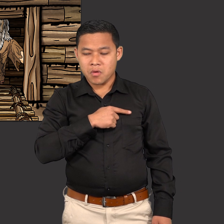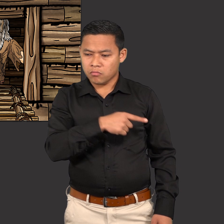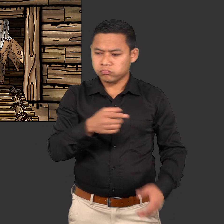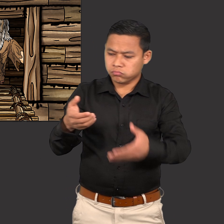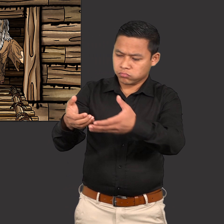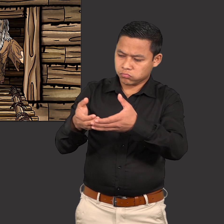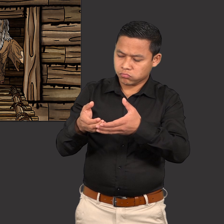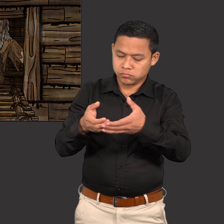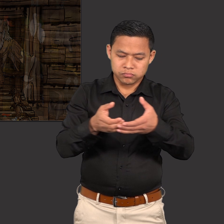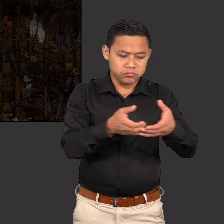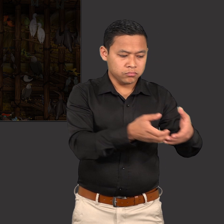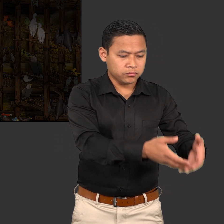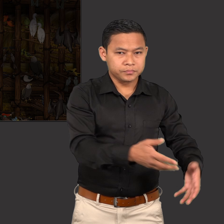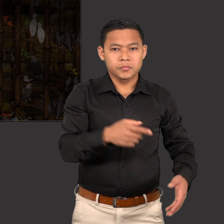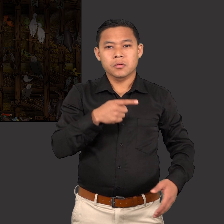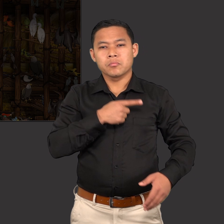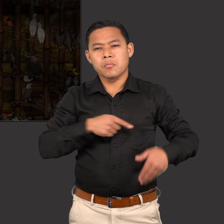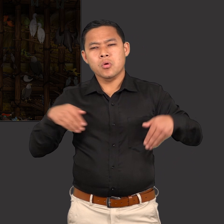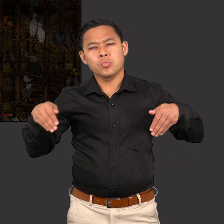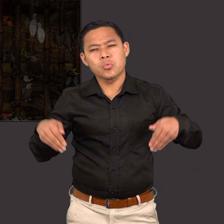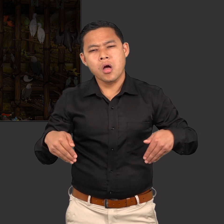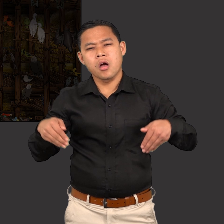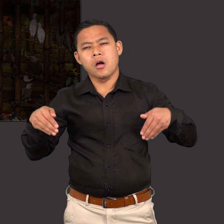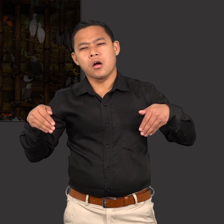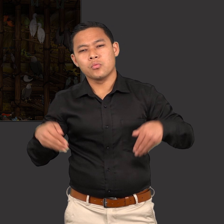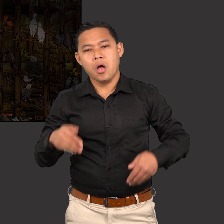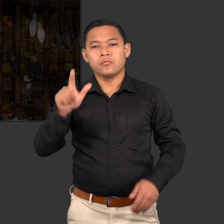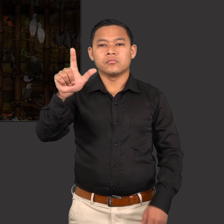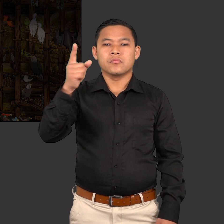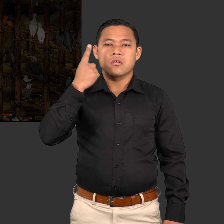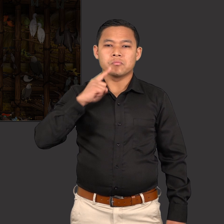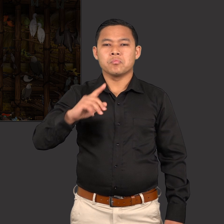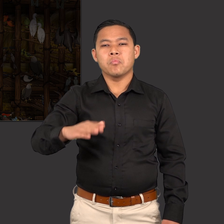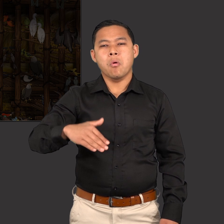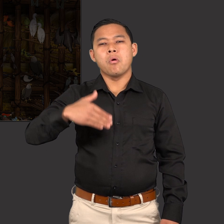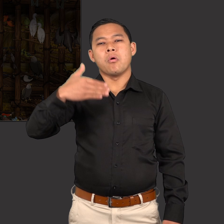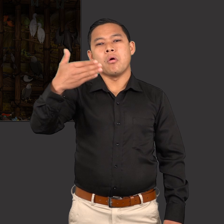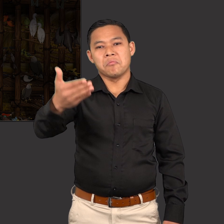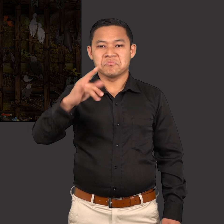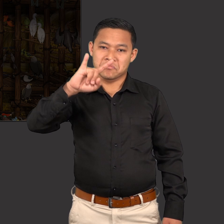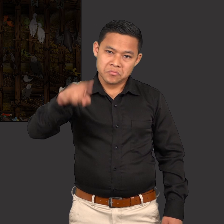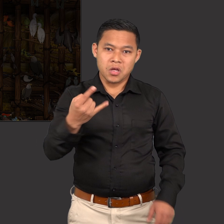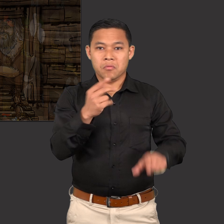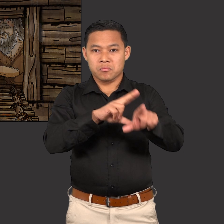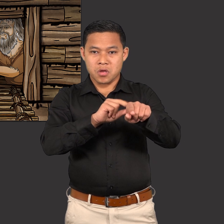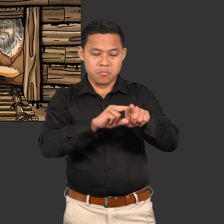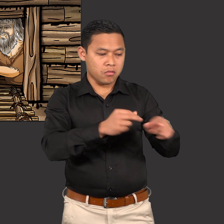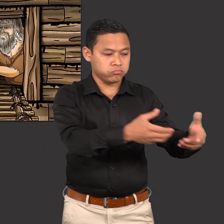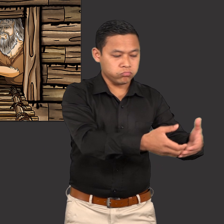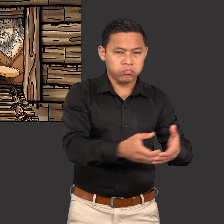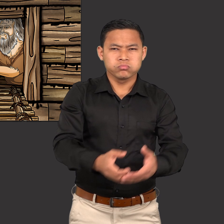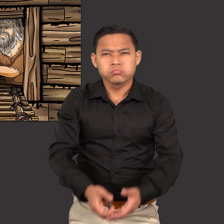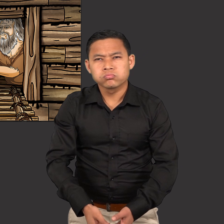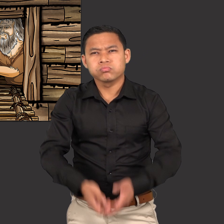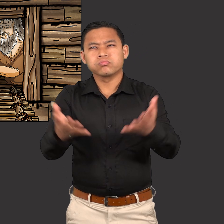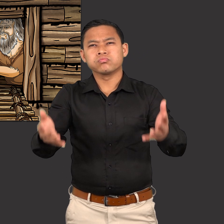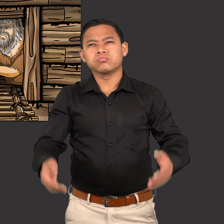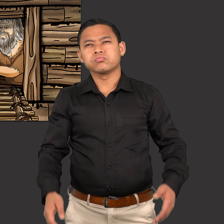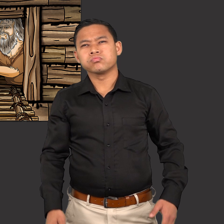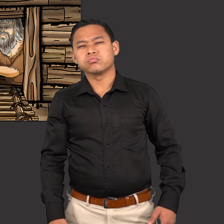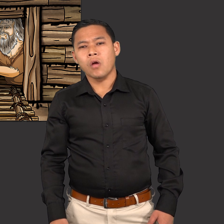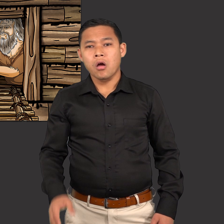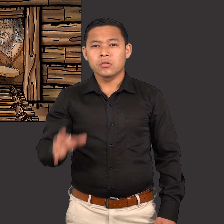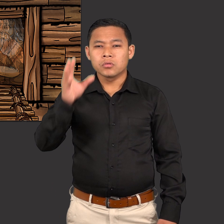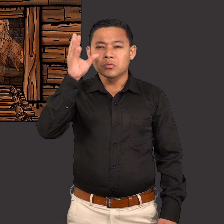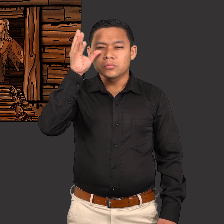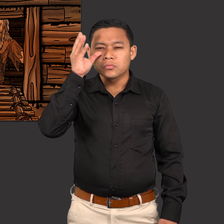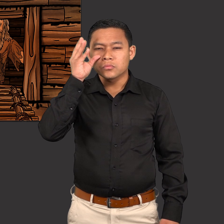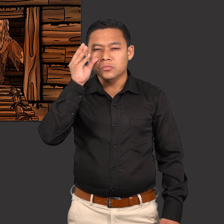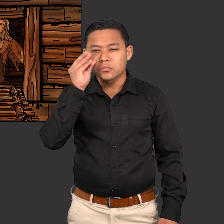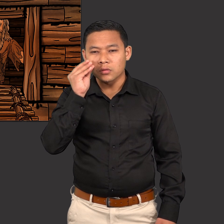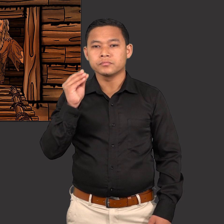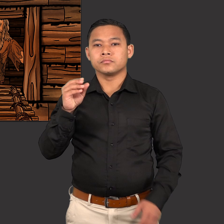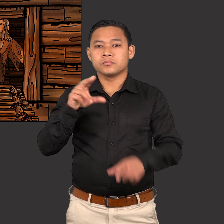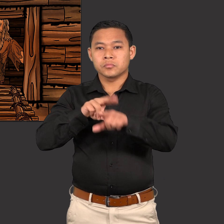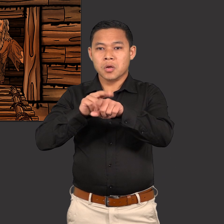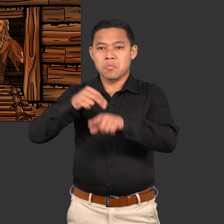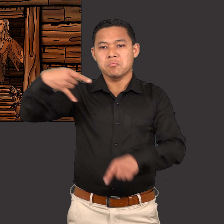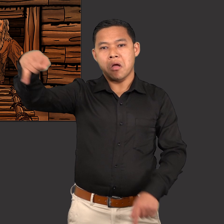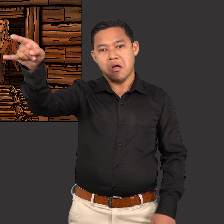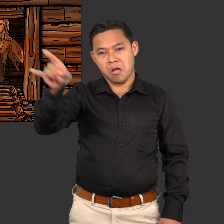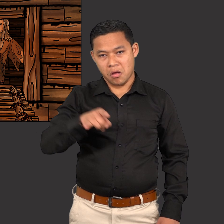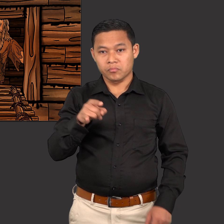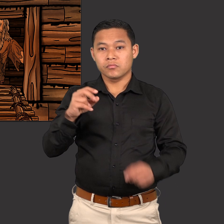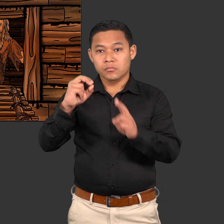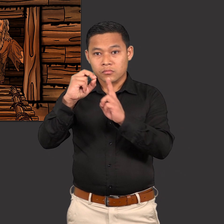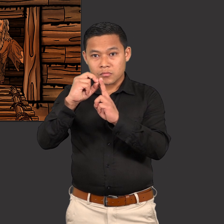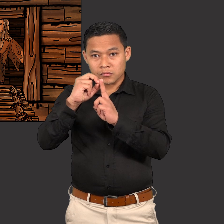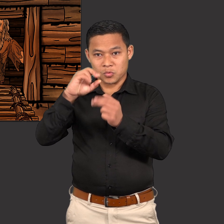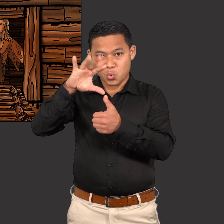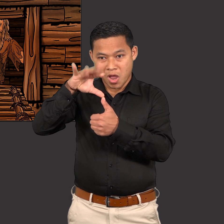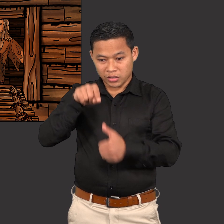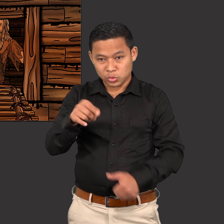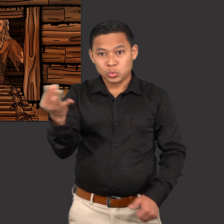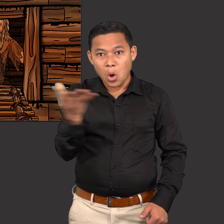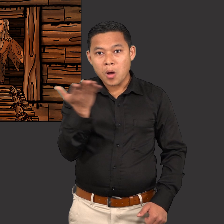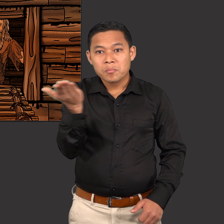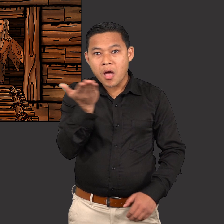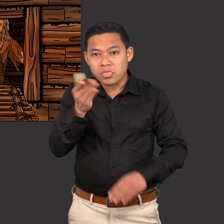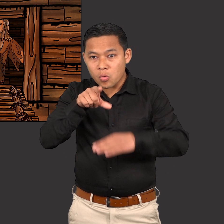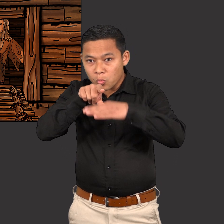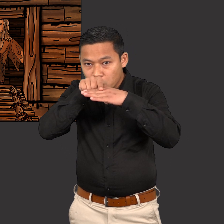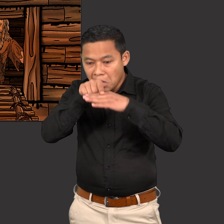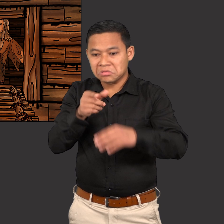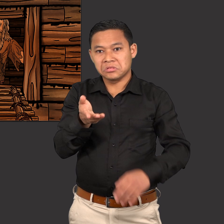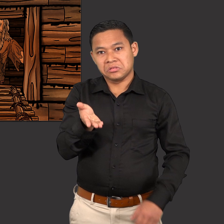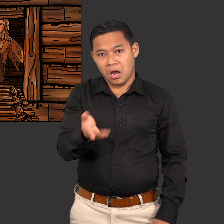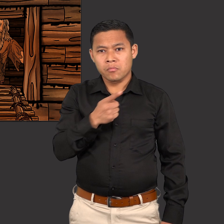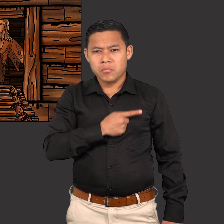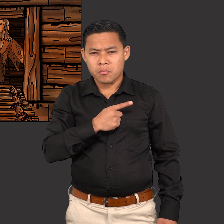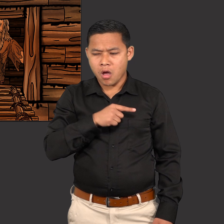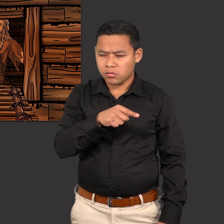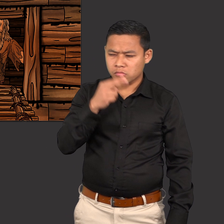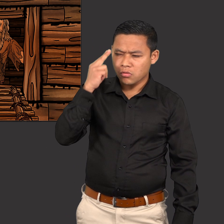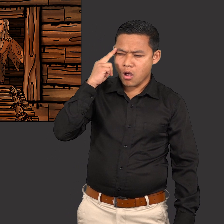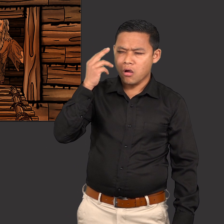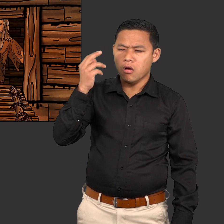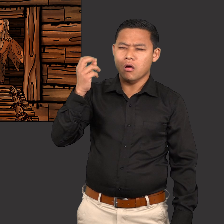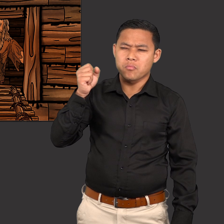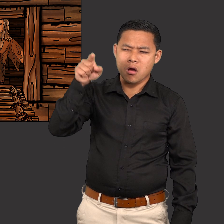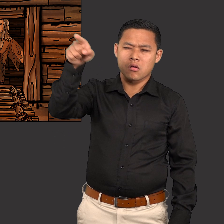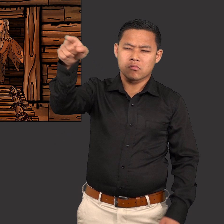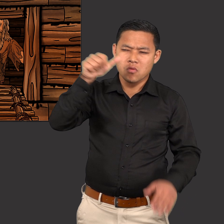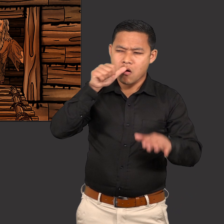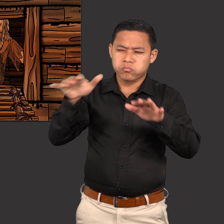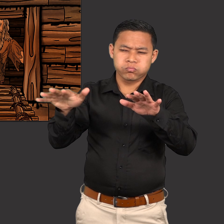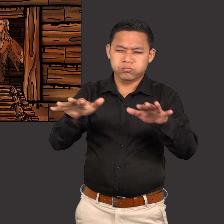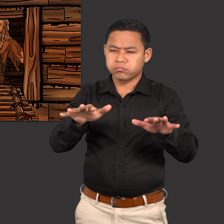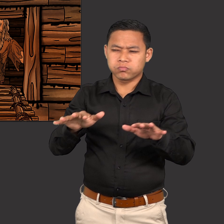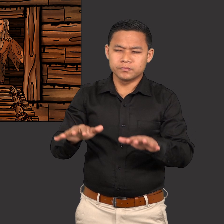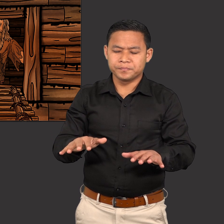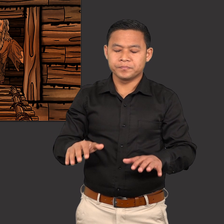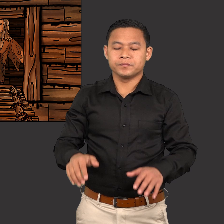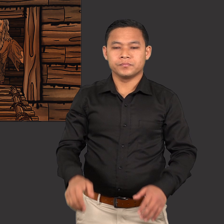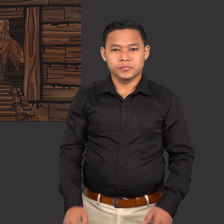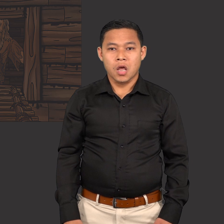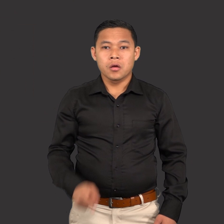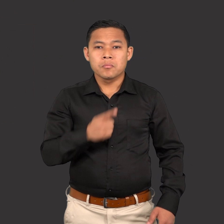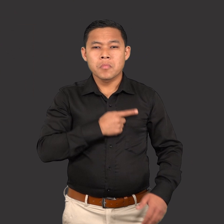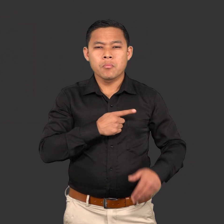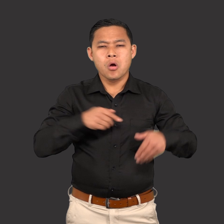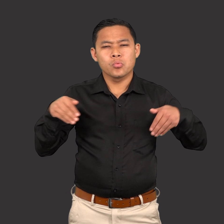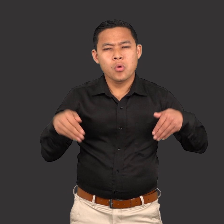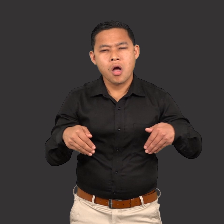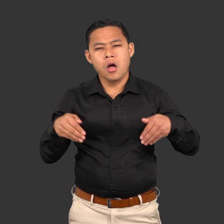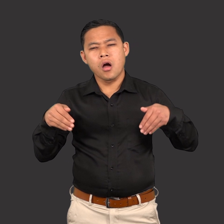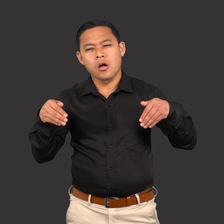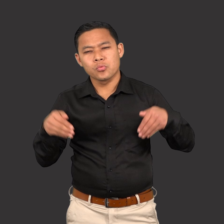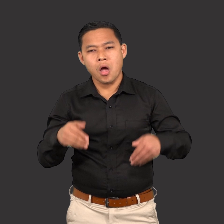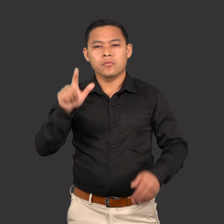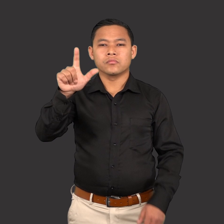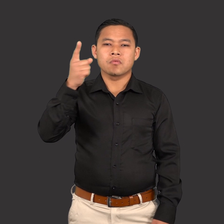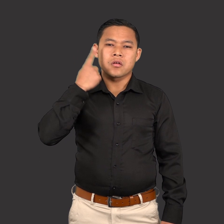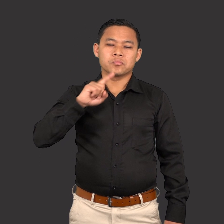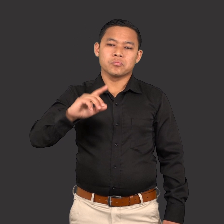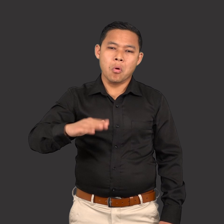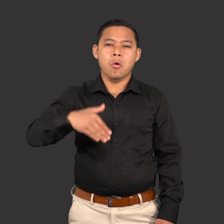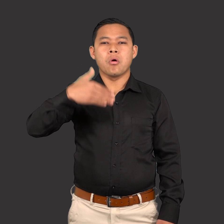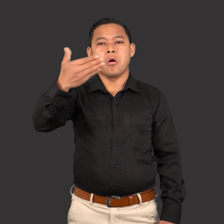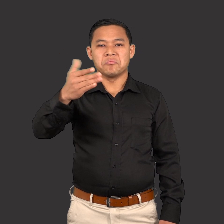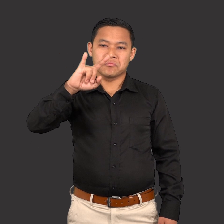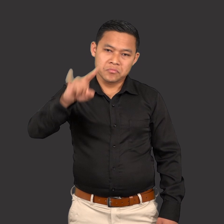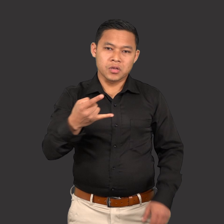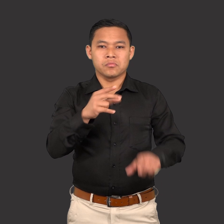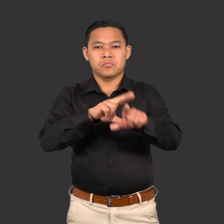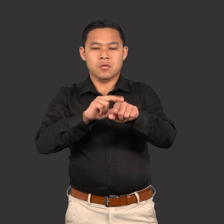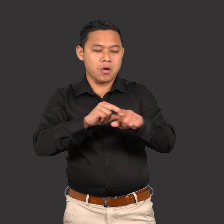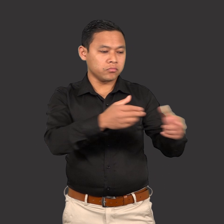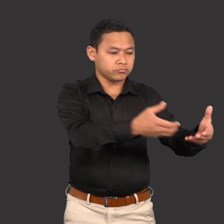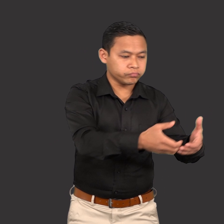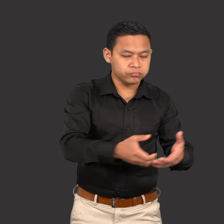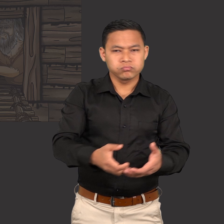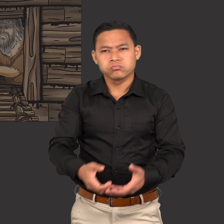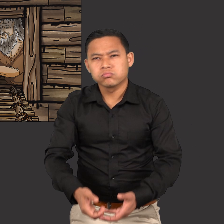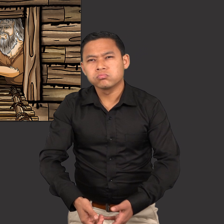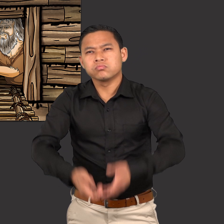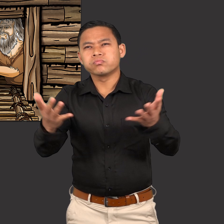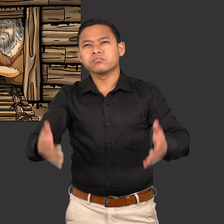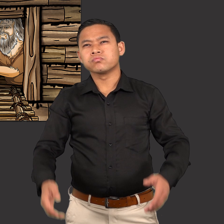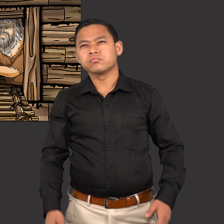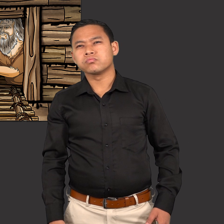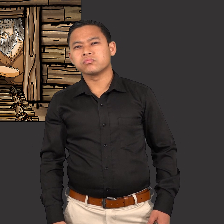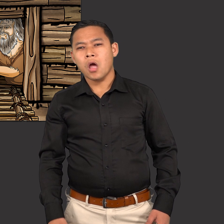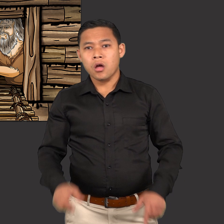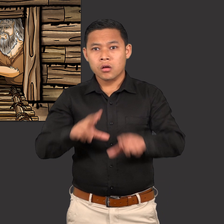So he reached out his hand and brought her back inside the ark. Noah waited seven more days and again sent out the dove from the ark. And behold, the dove returned to him in the evening with a freshly plucked olive leaf in her beak. So Noah knew that the waters had receded from the earth.